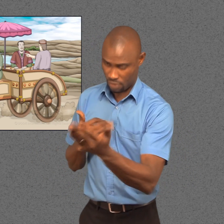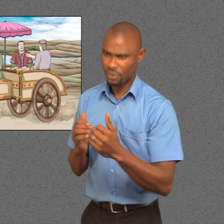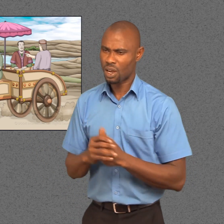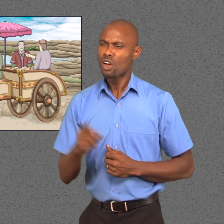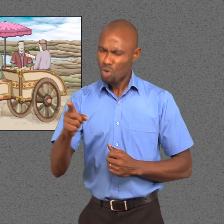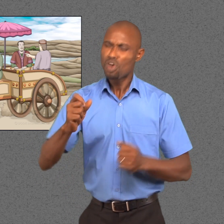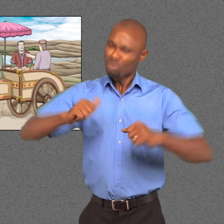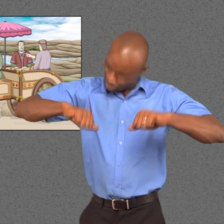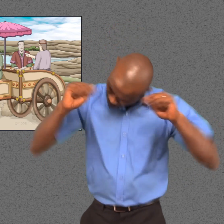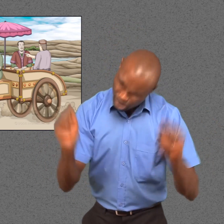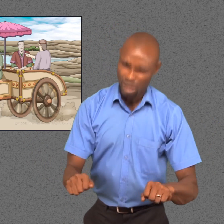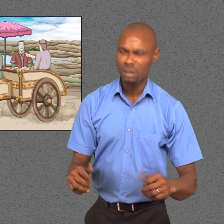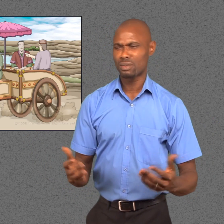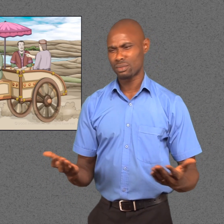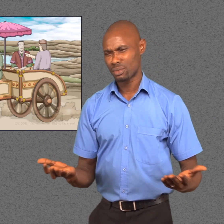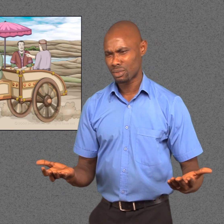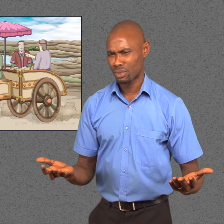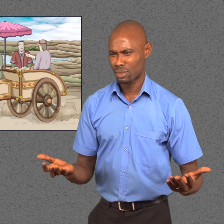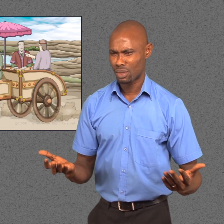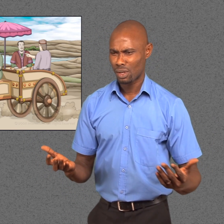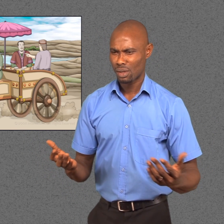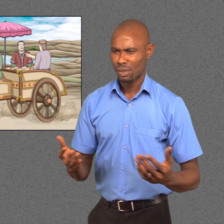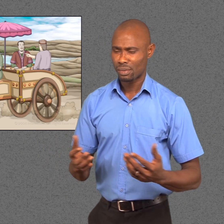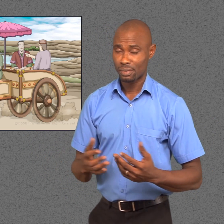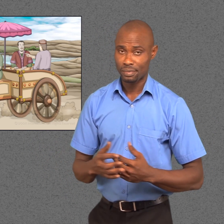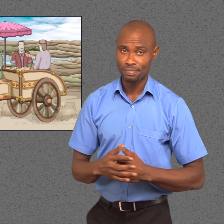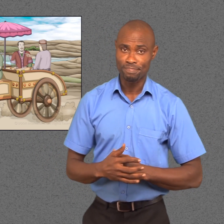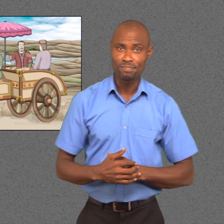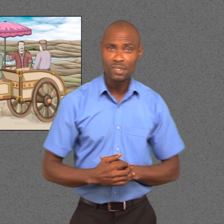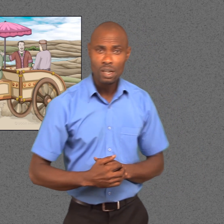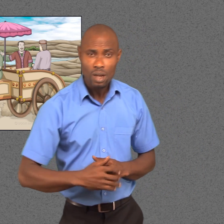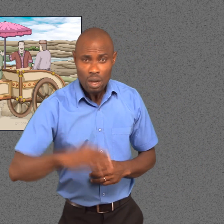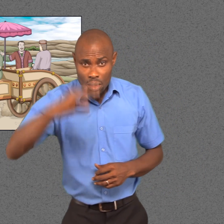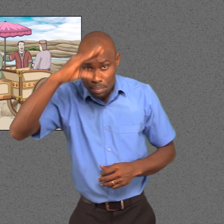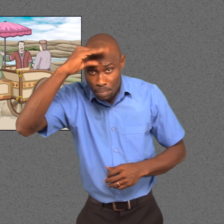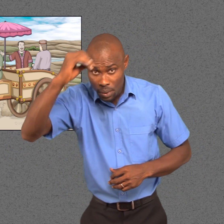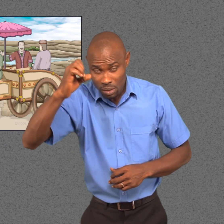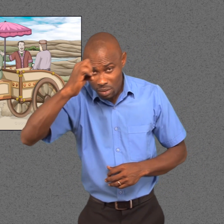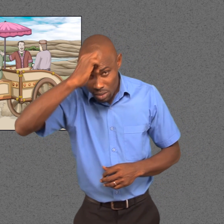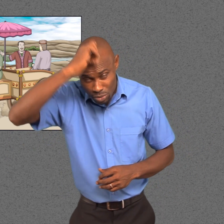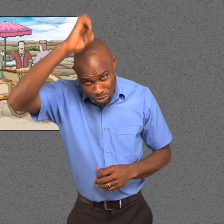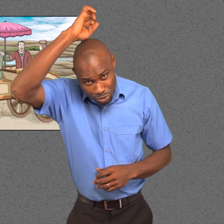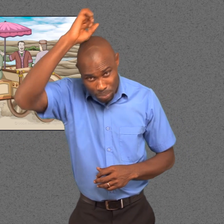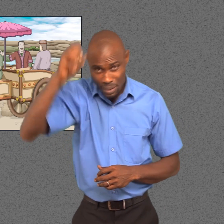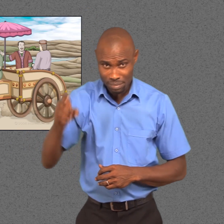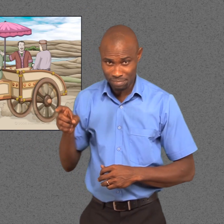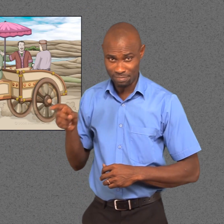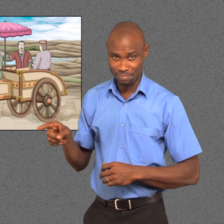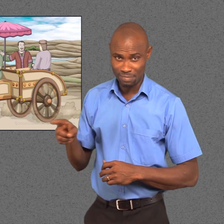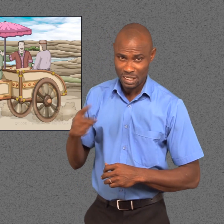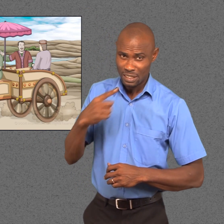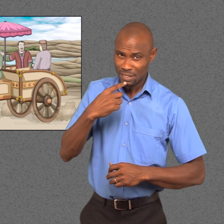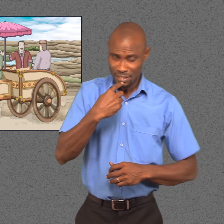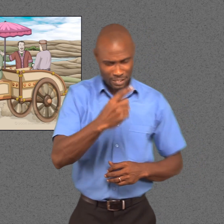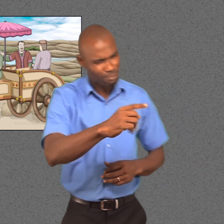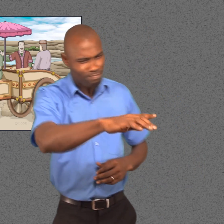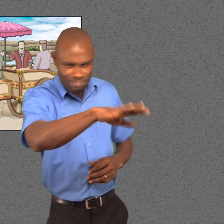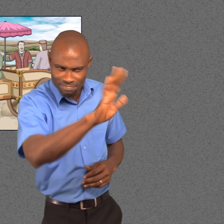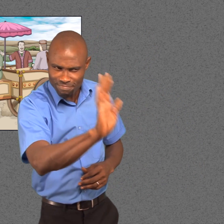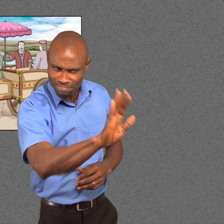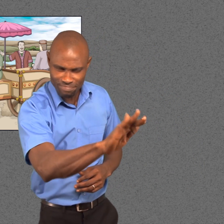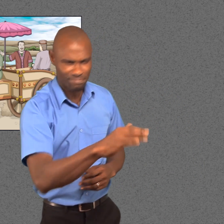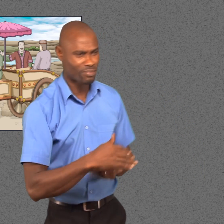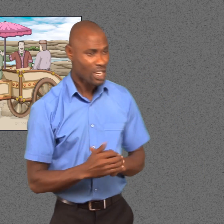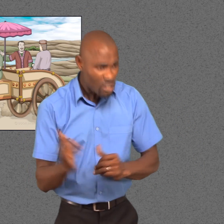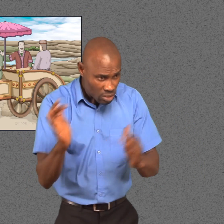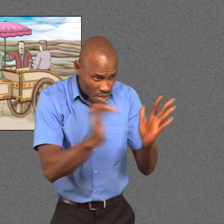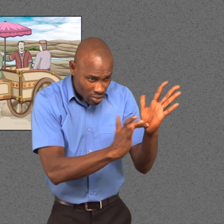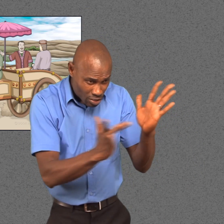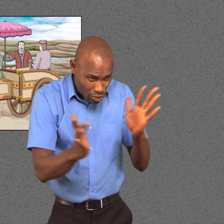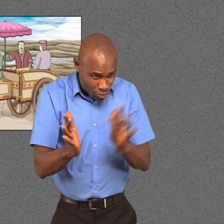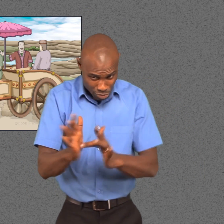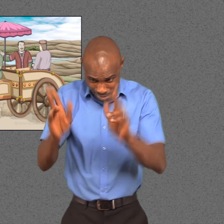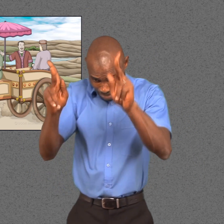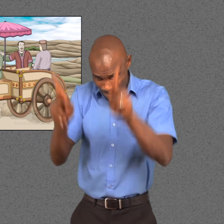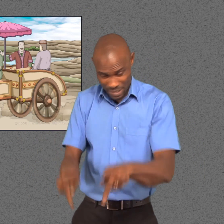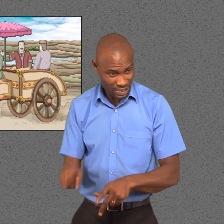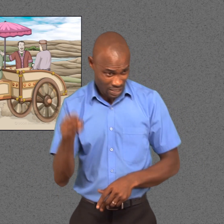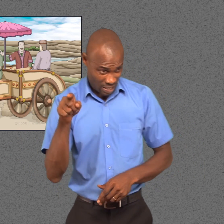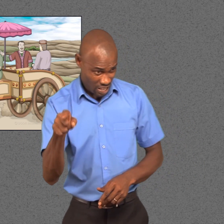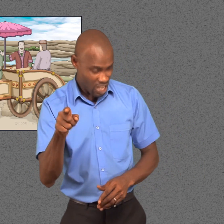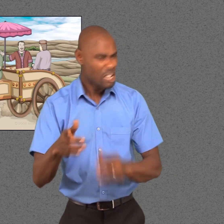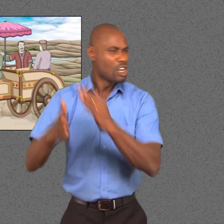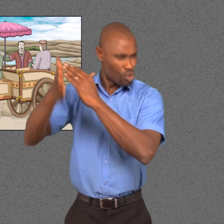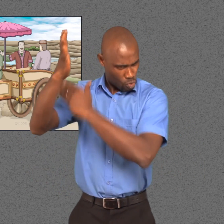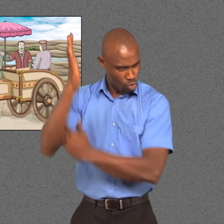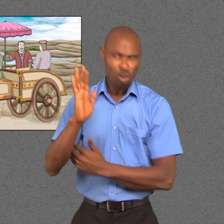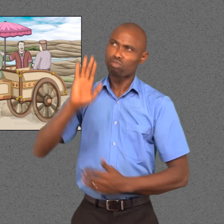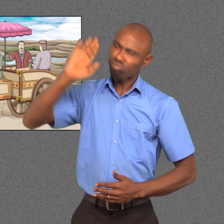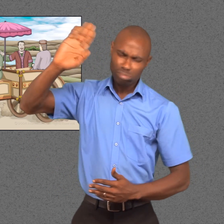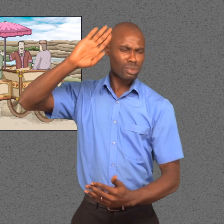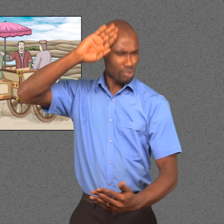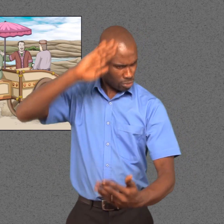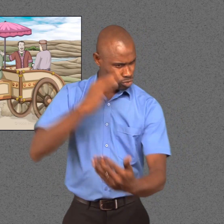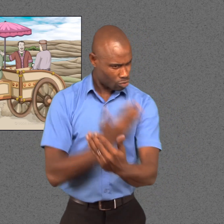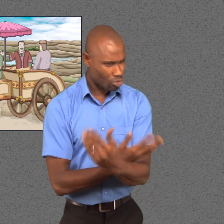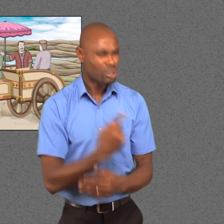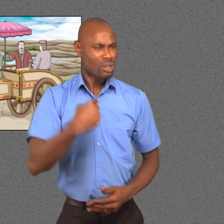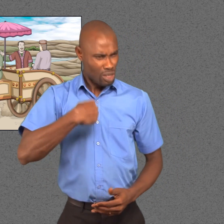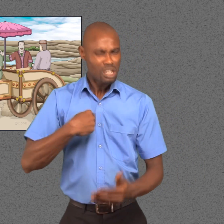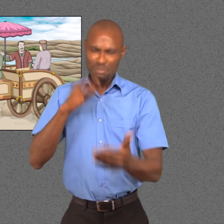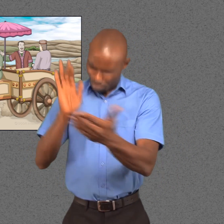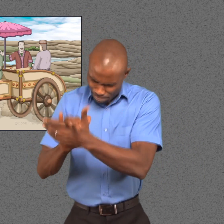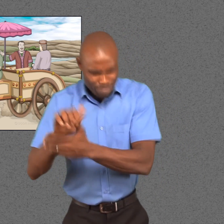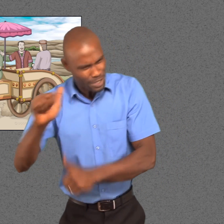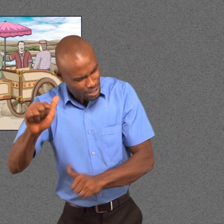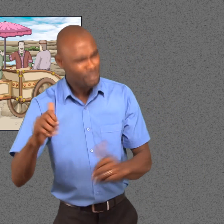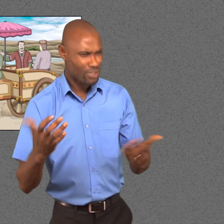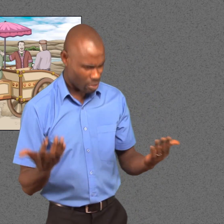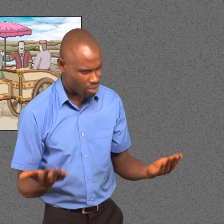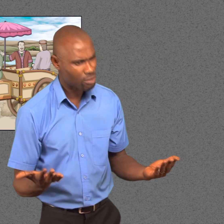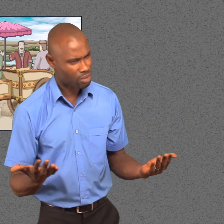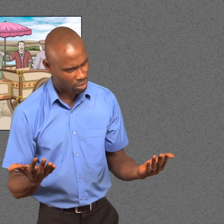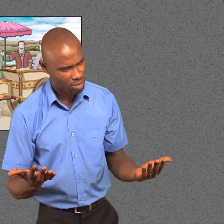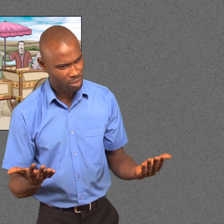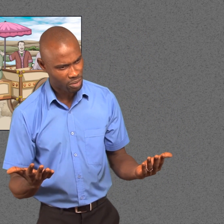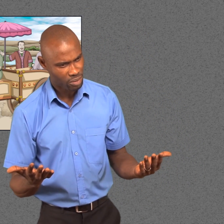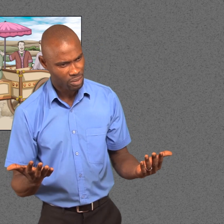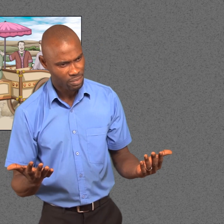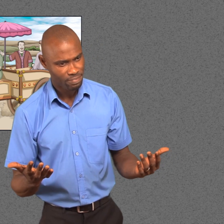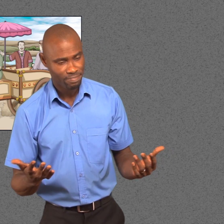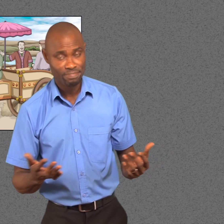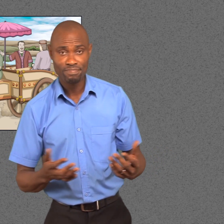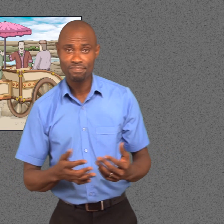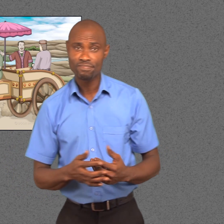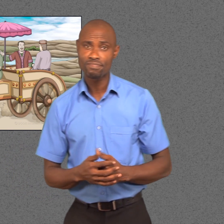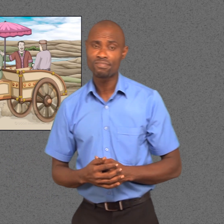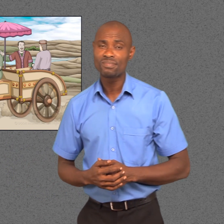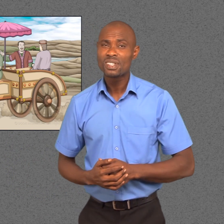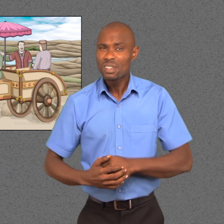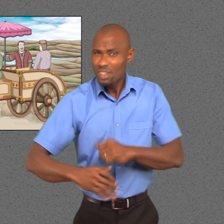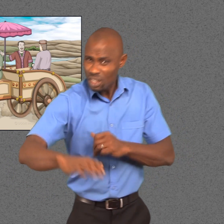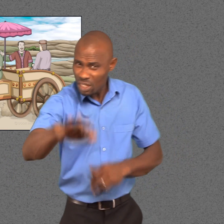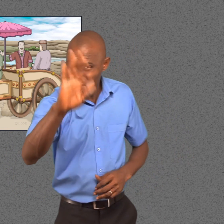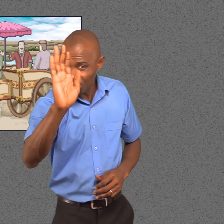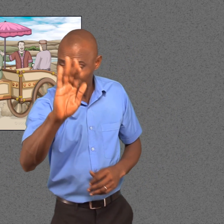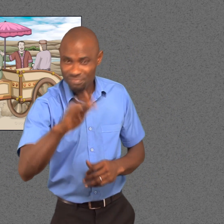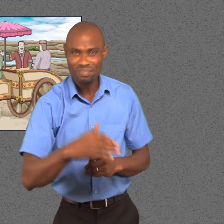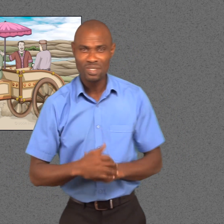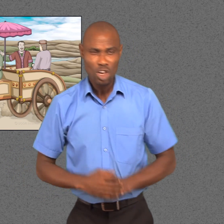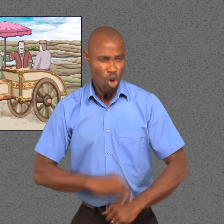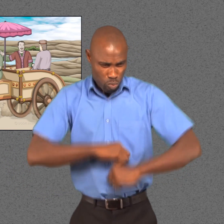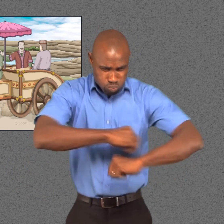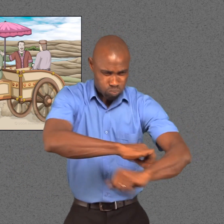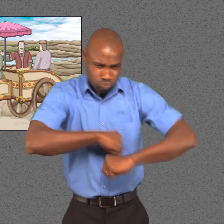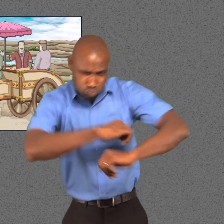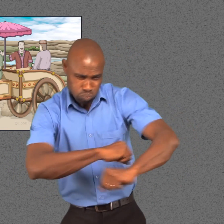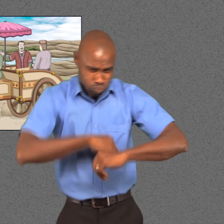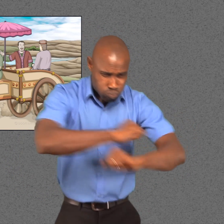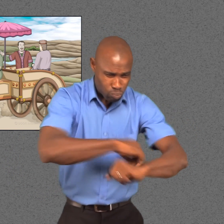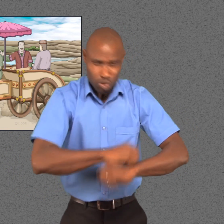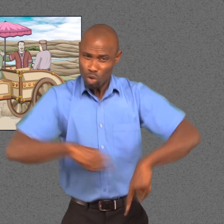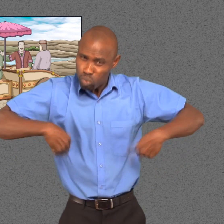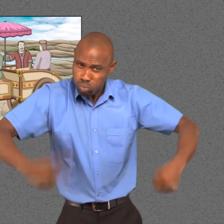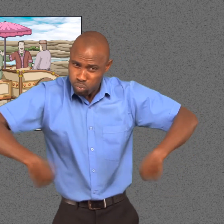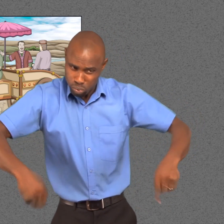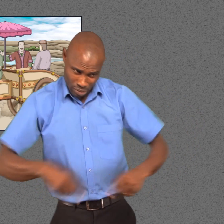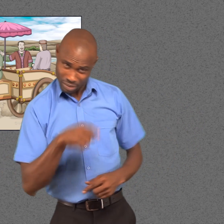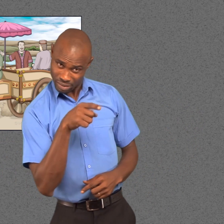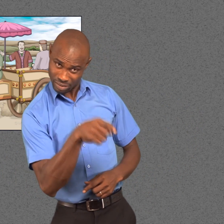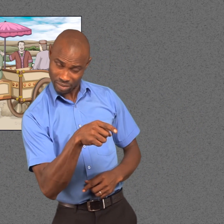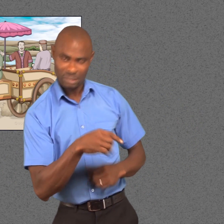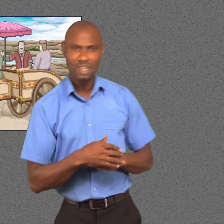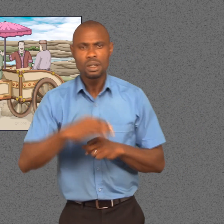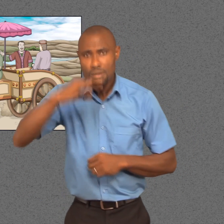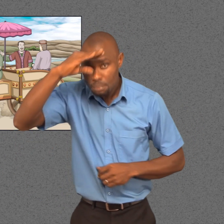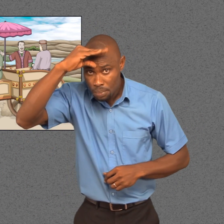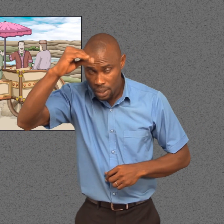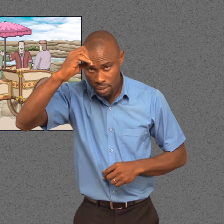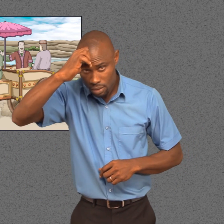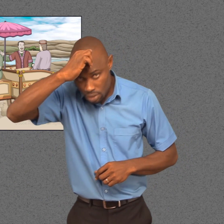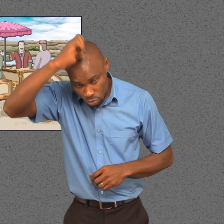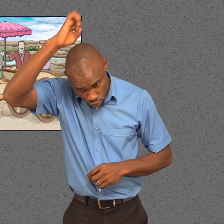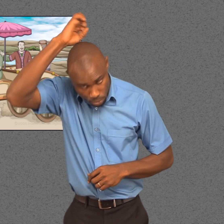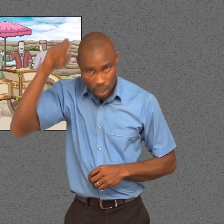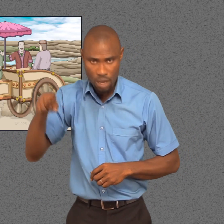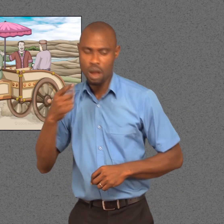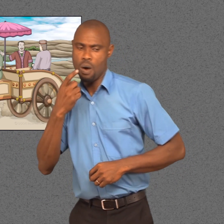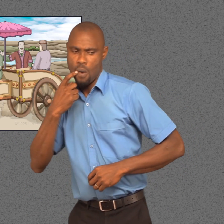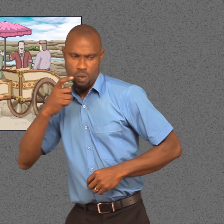What is there to prevent me from being baptized?”